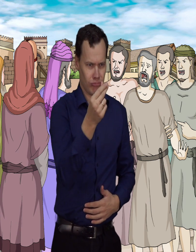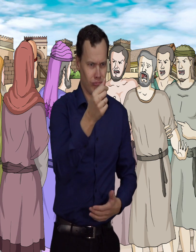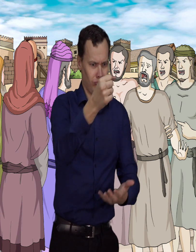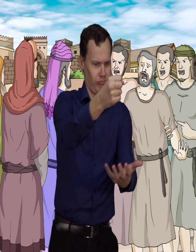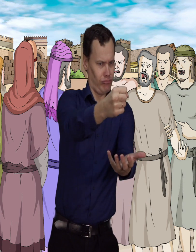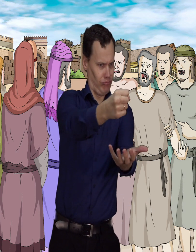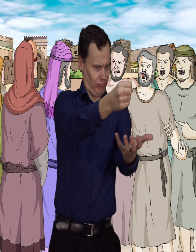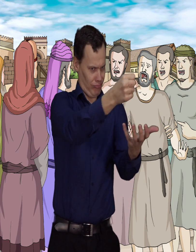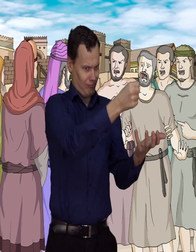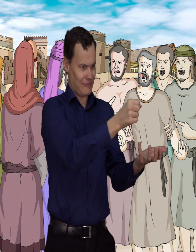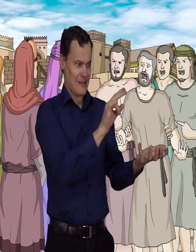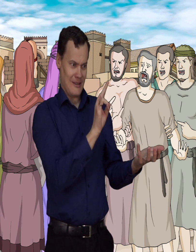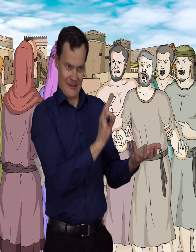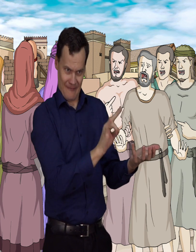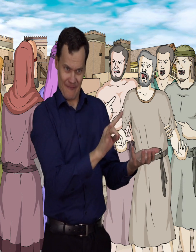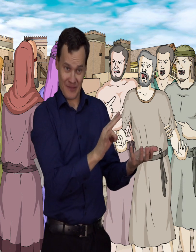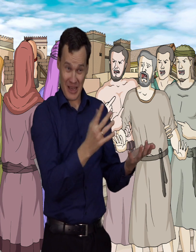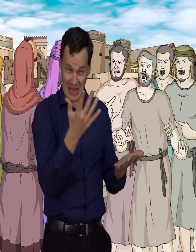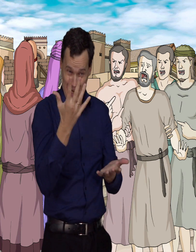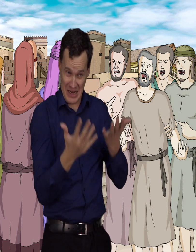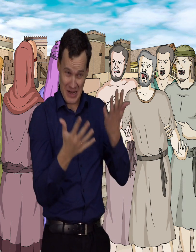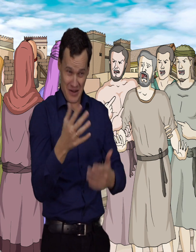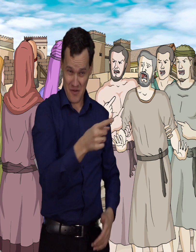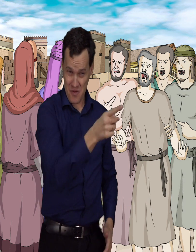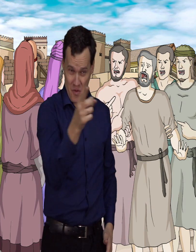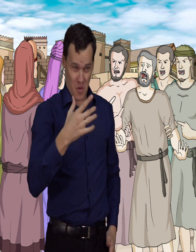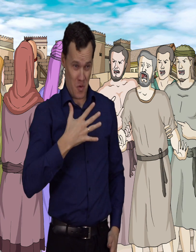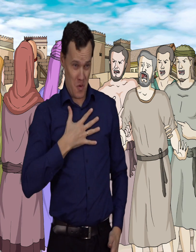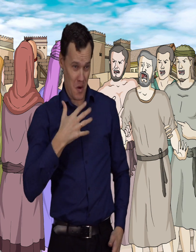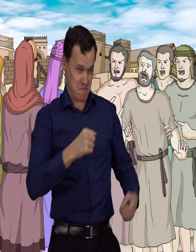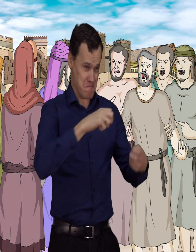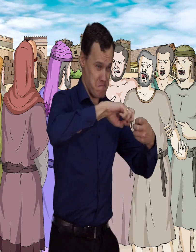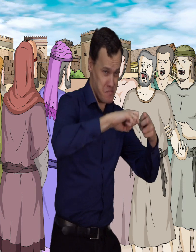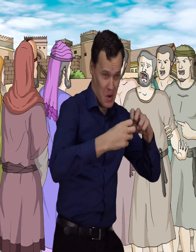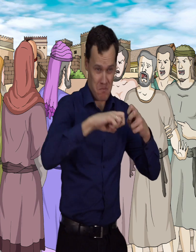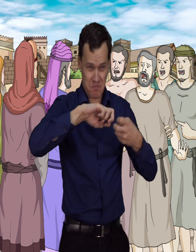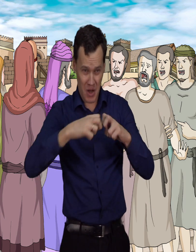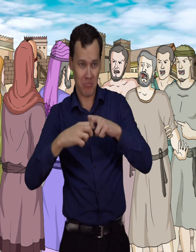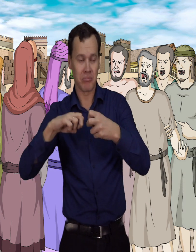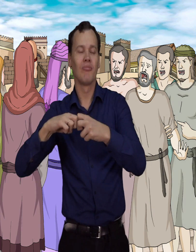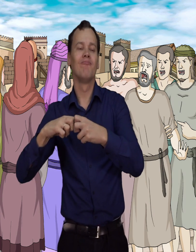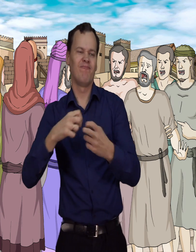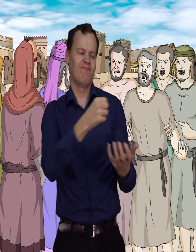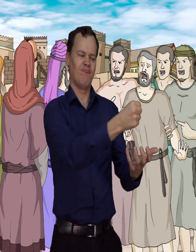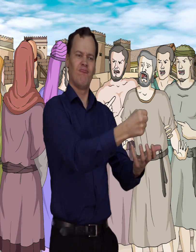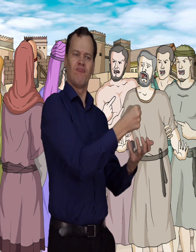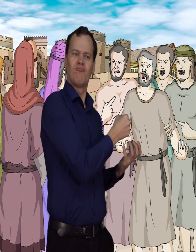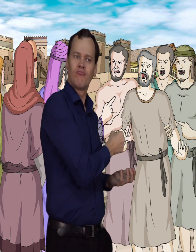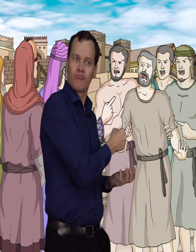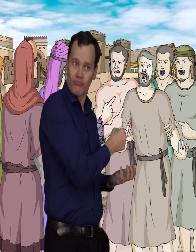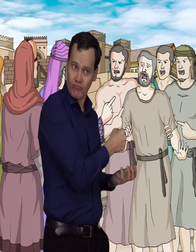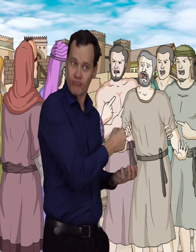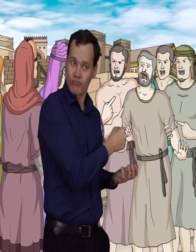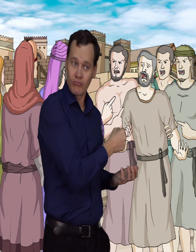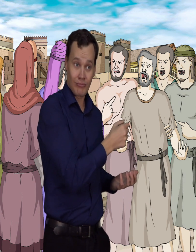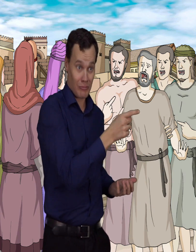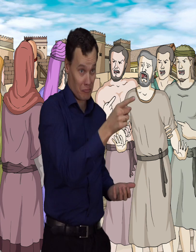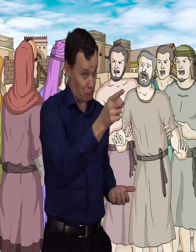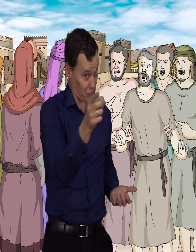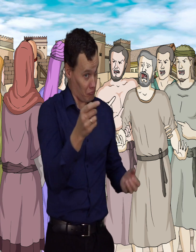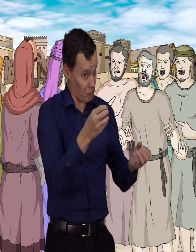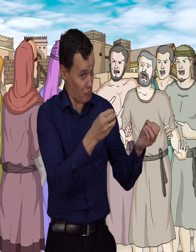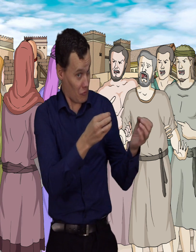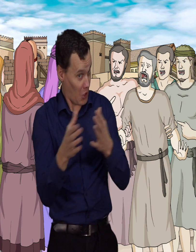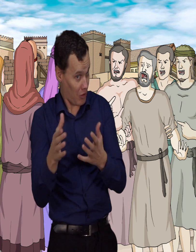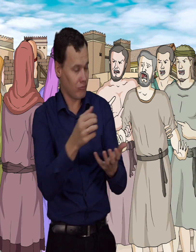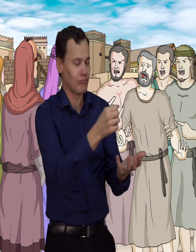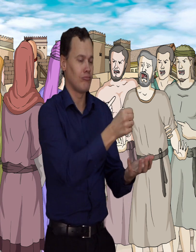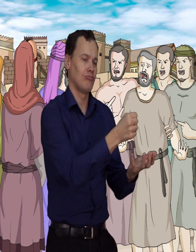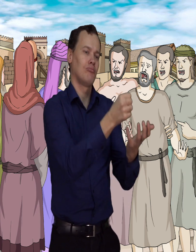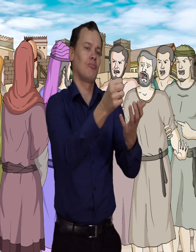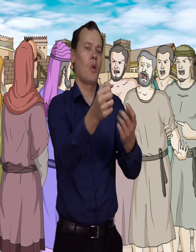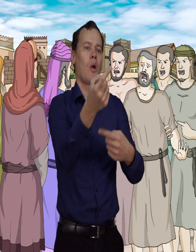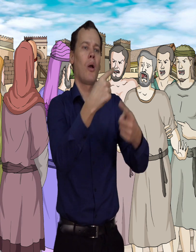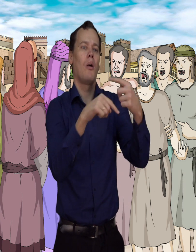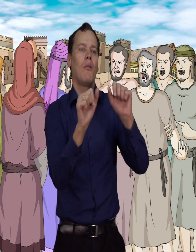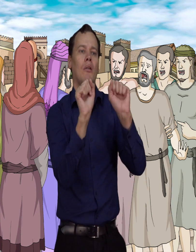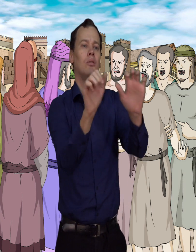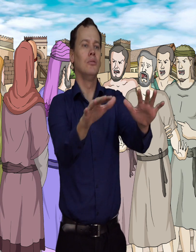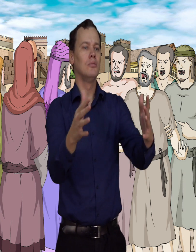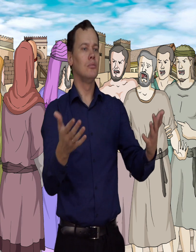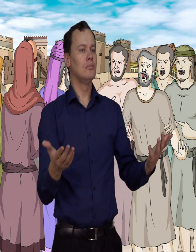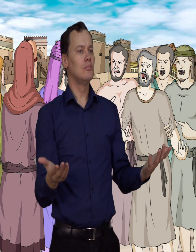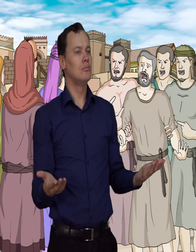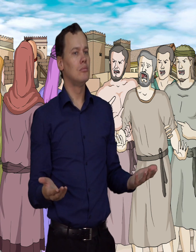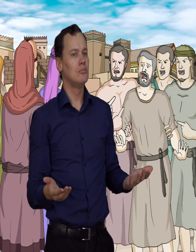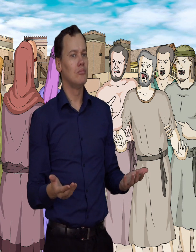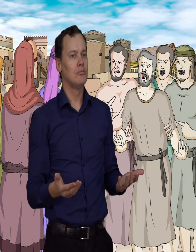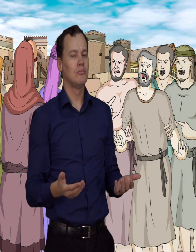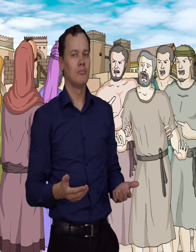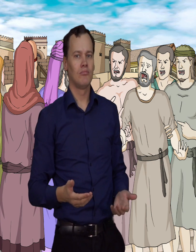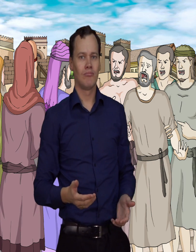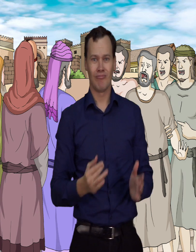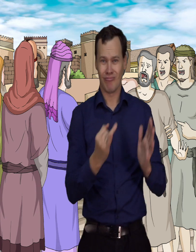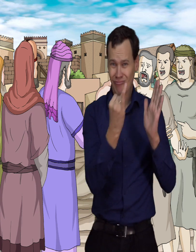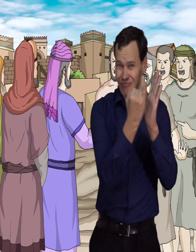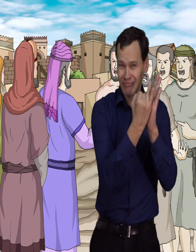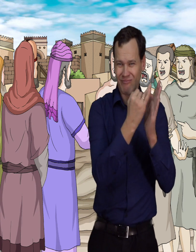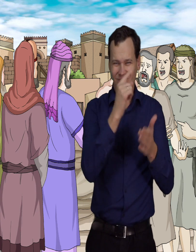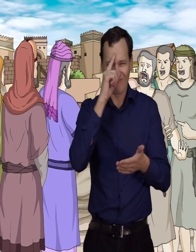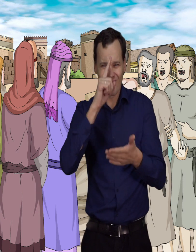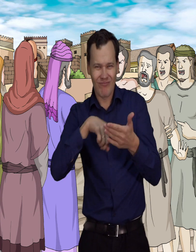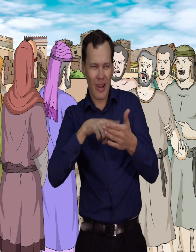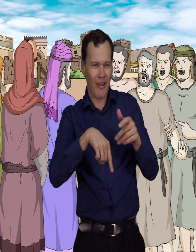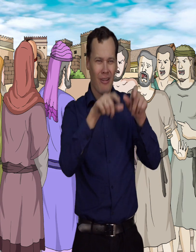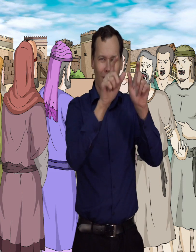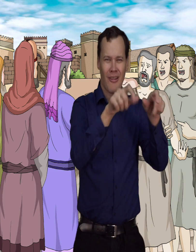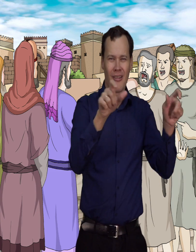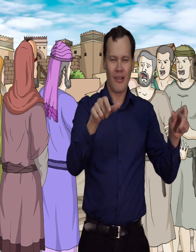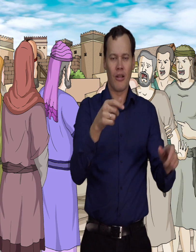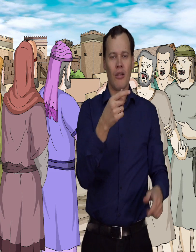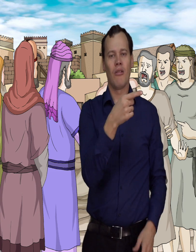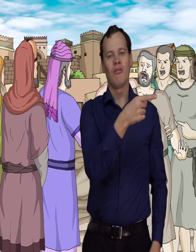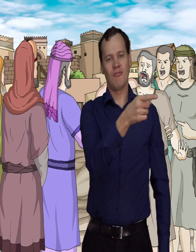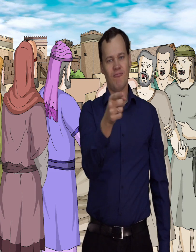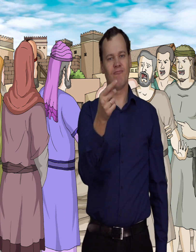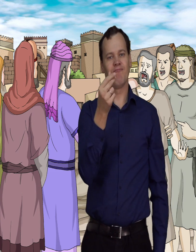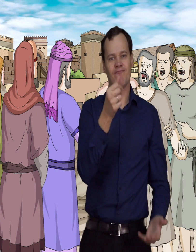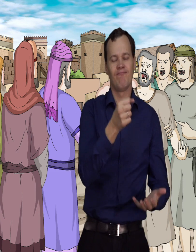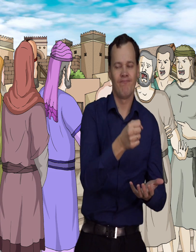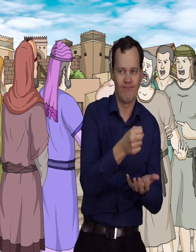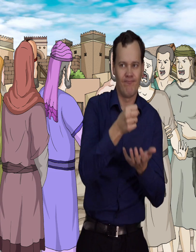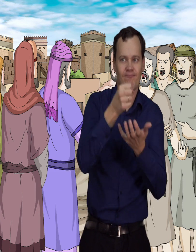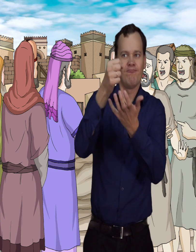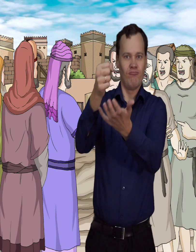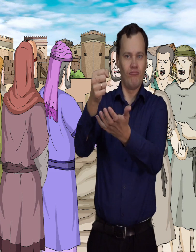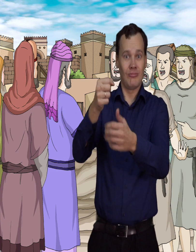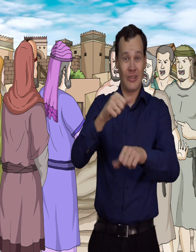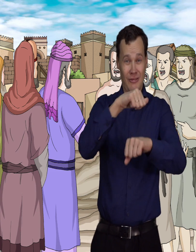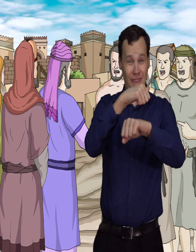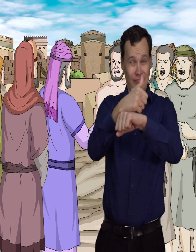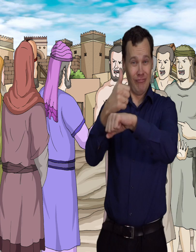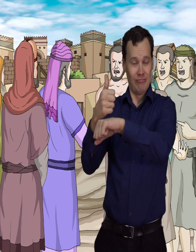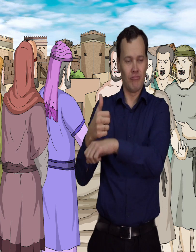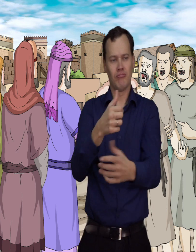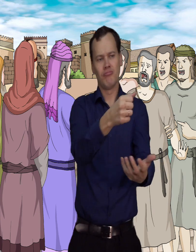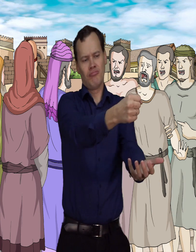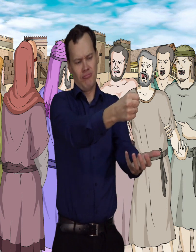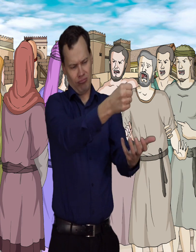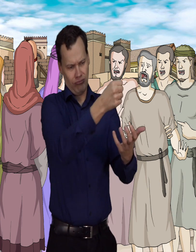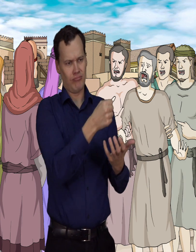On hearing this, the crowd and city officials were greatly disturbed.